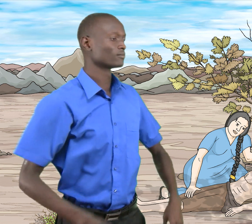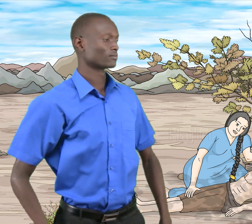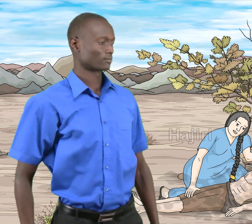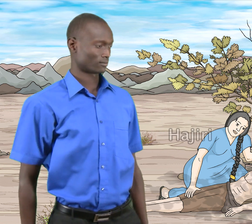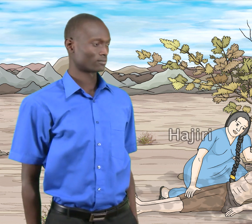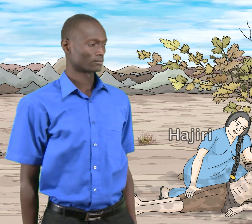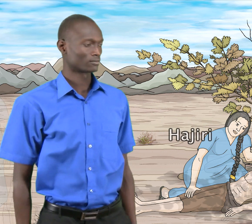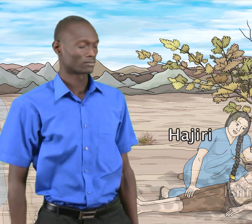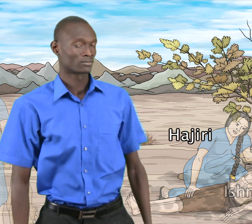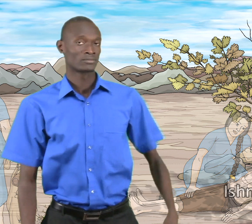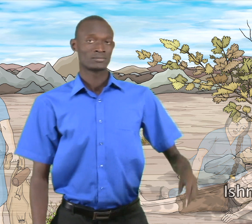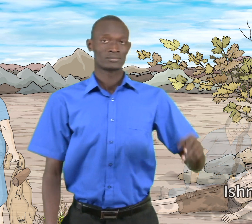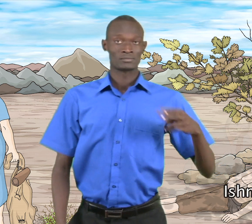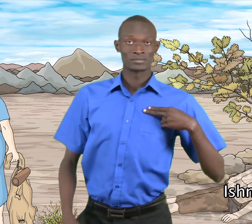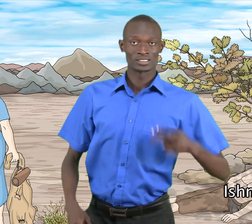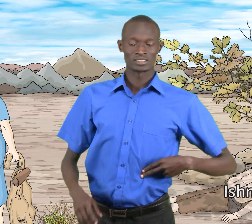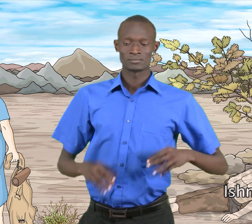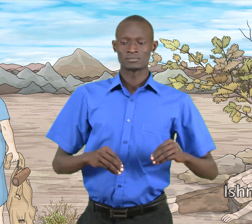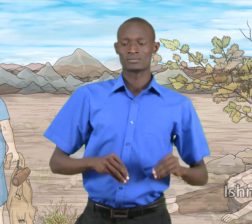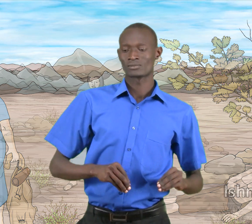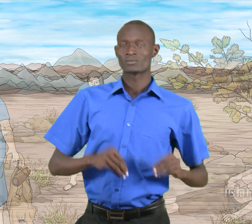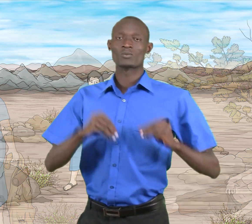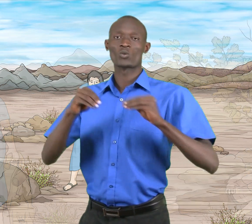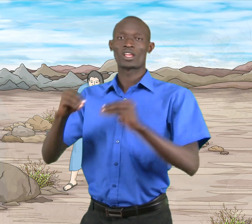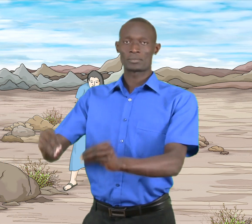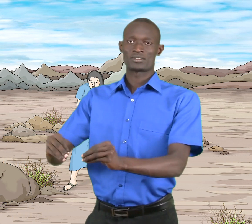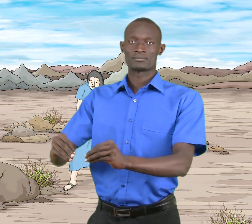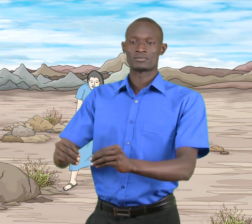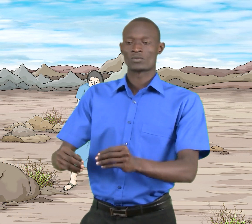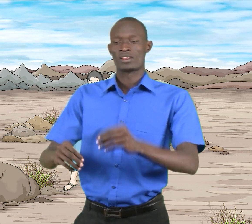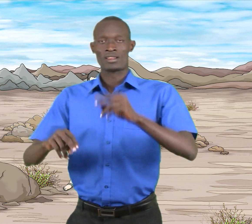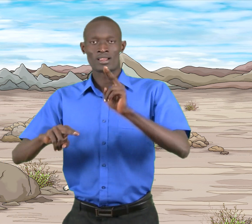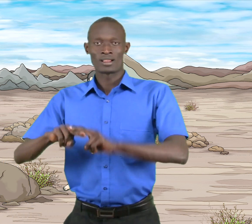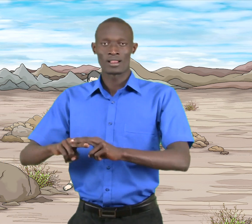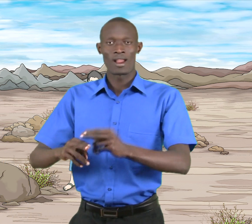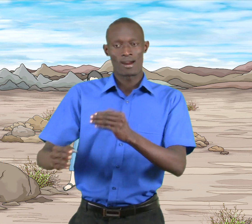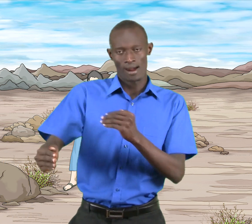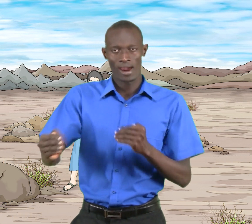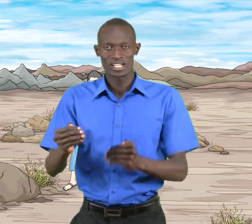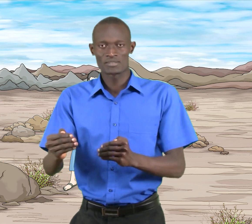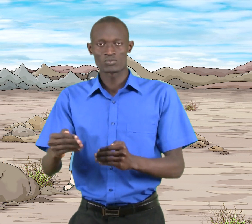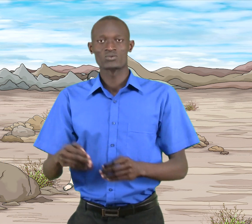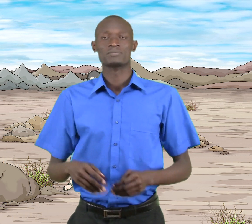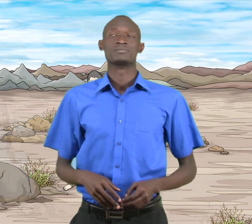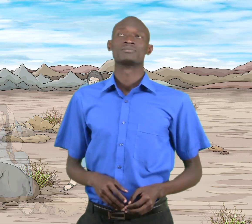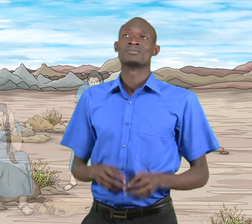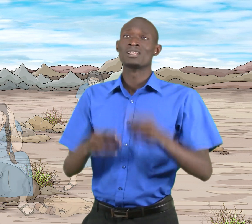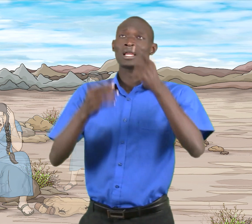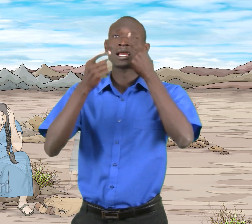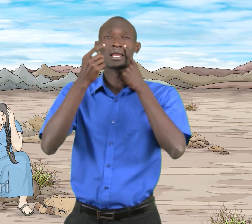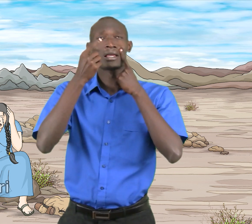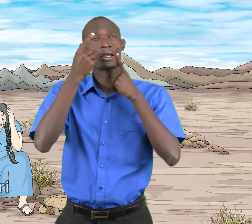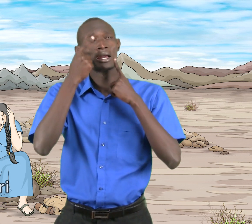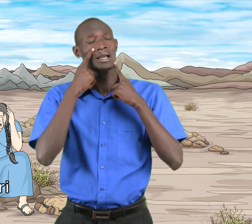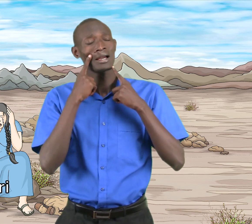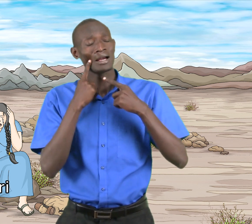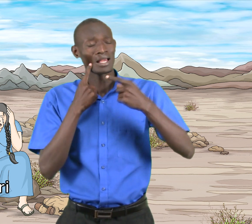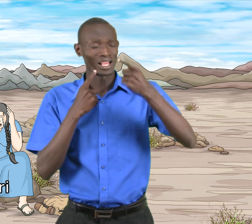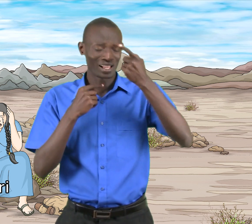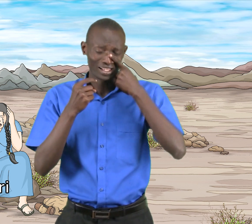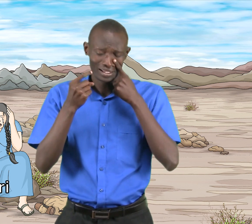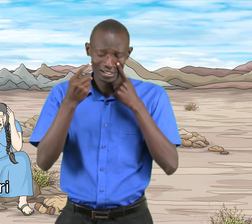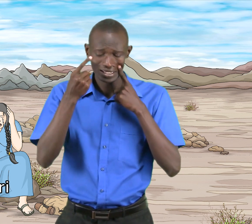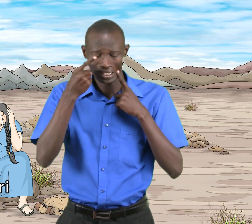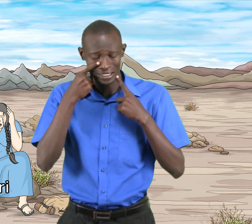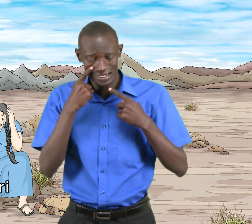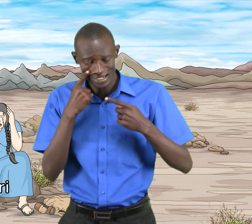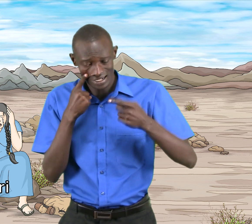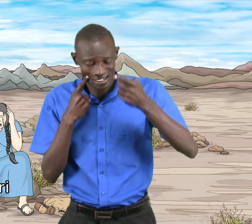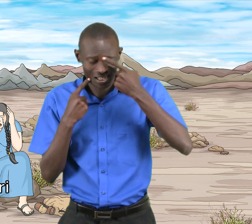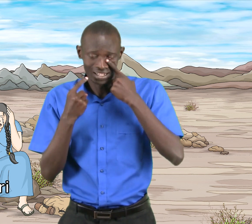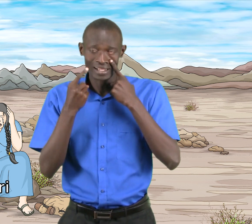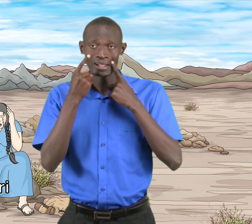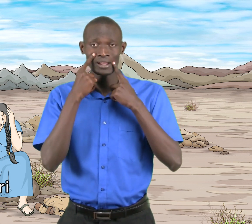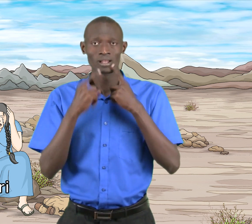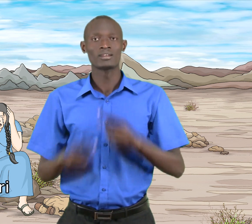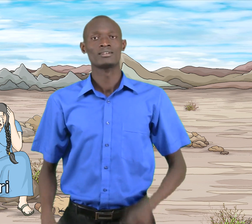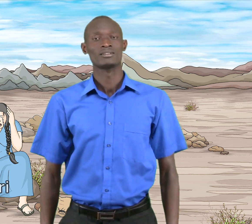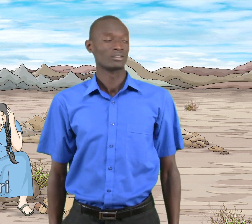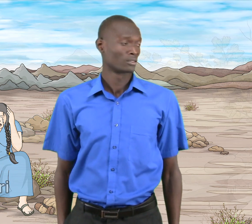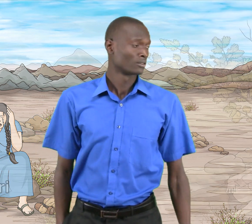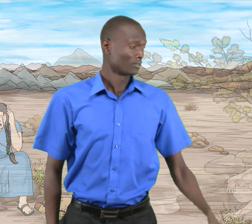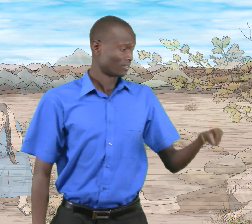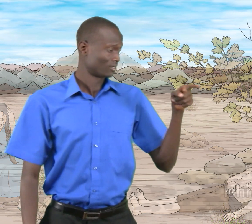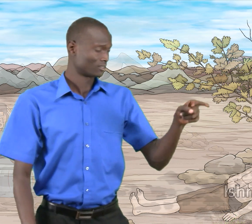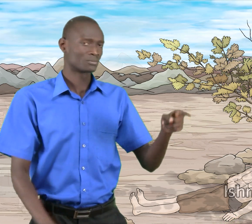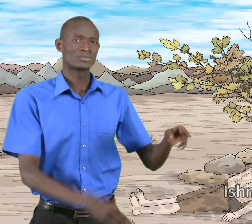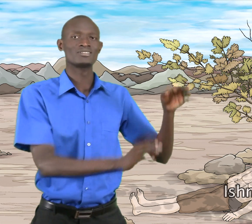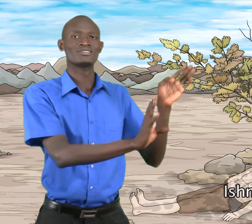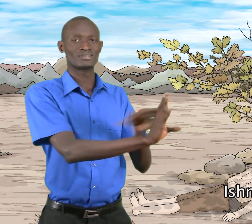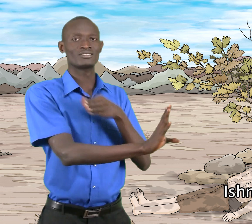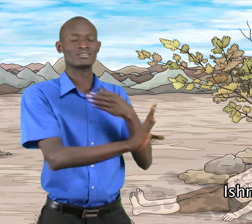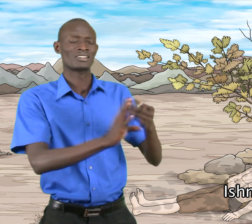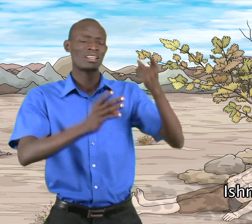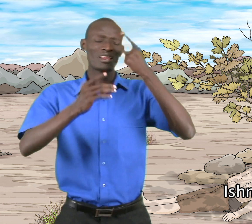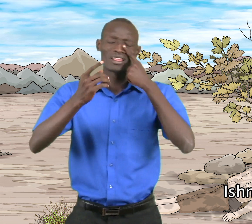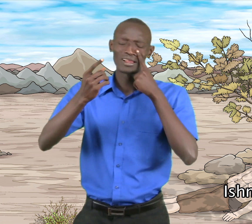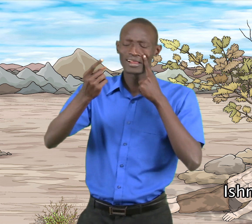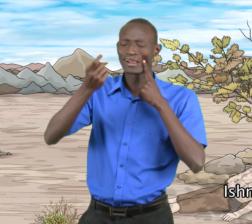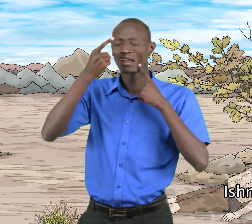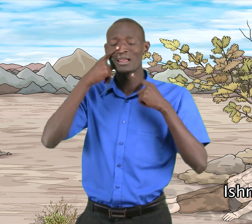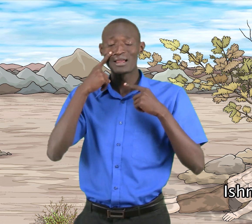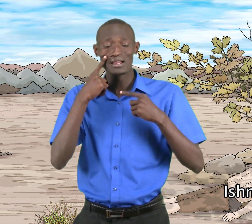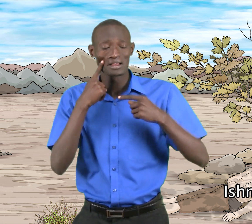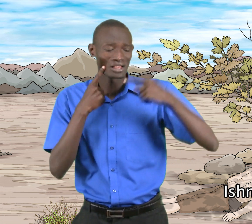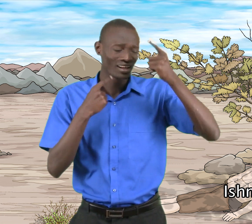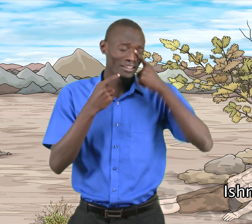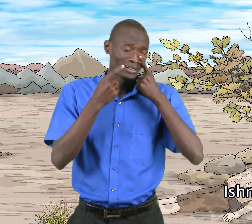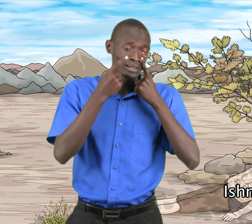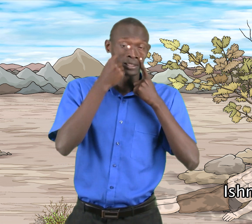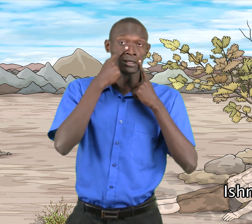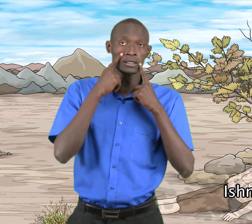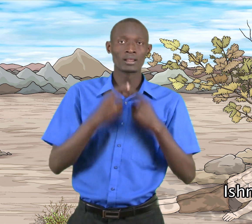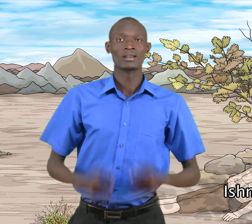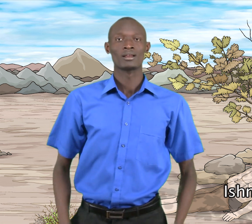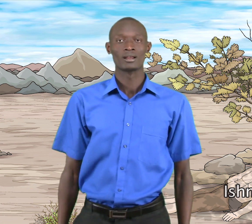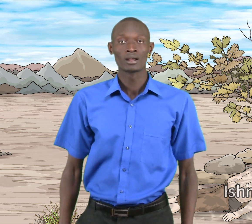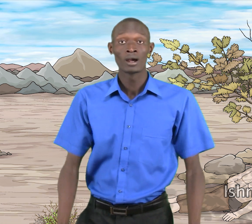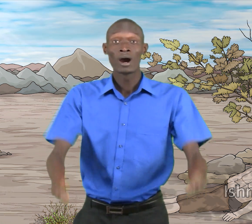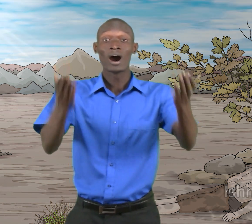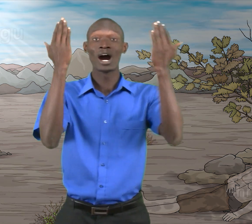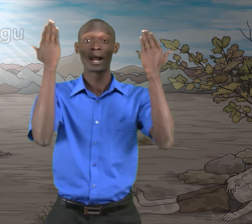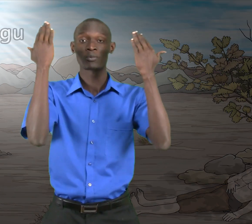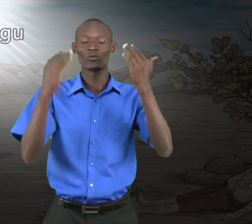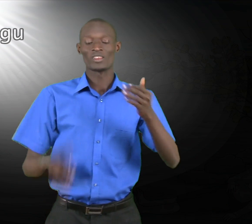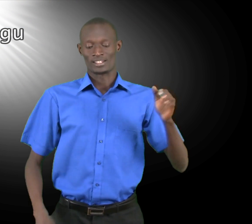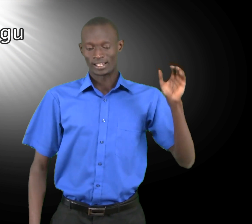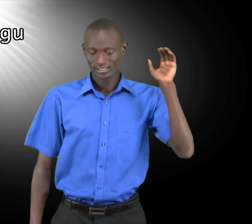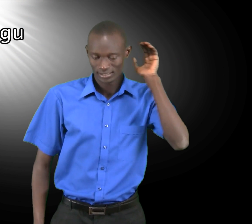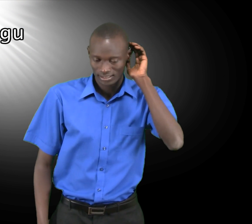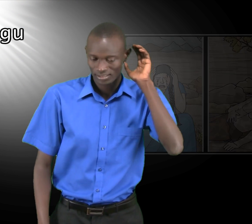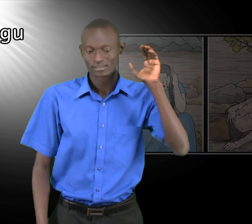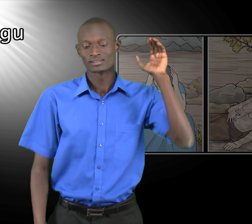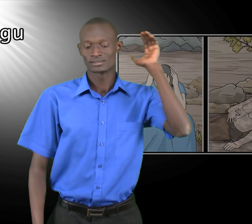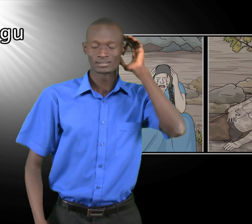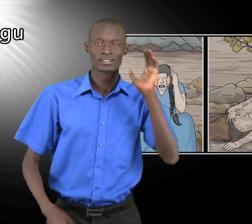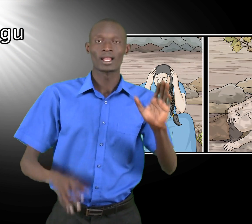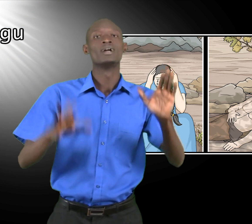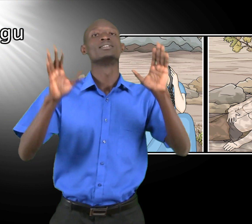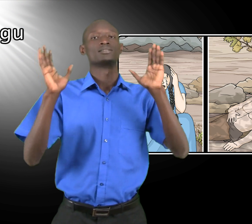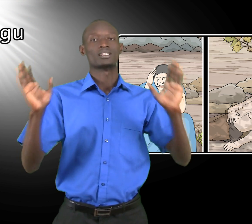And as she sat nearby, she lifted up her voice and wept.